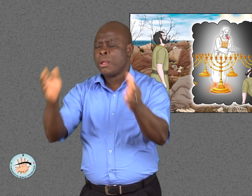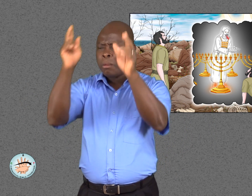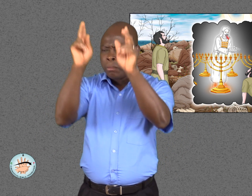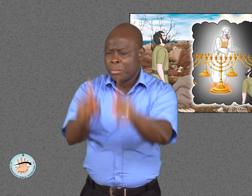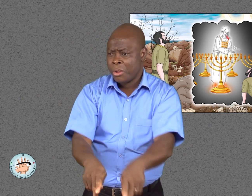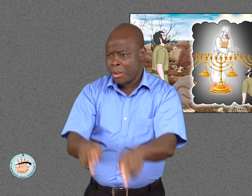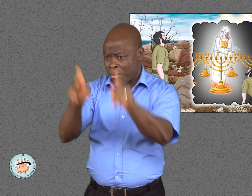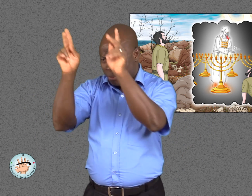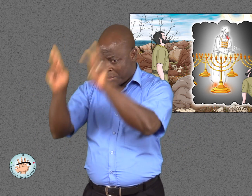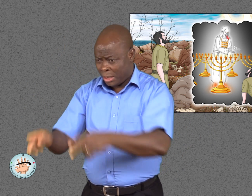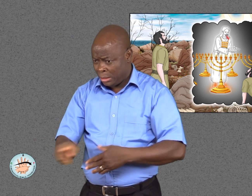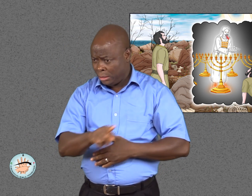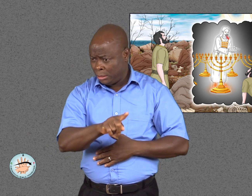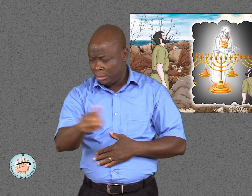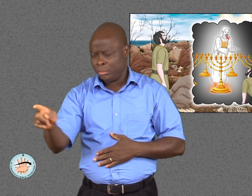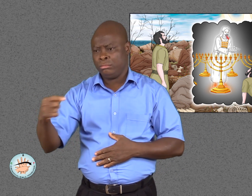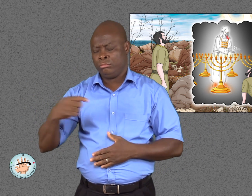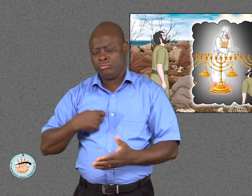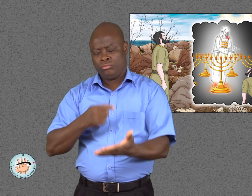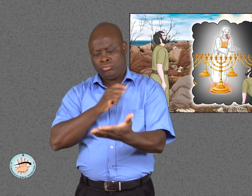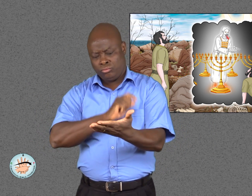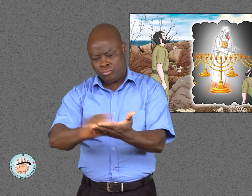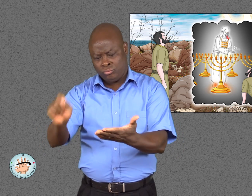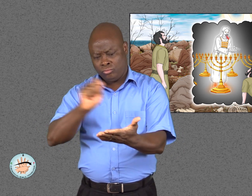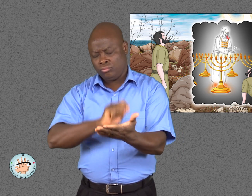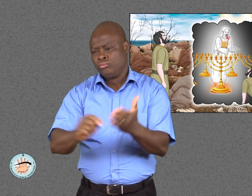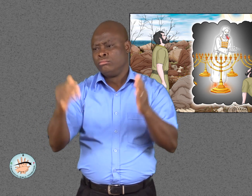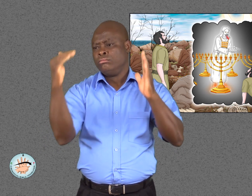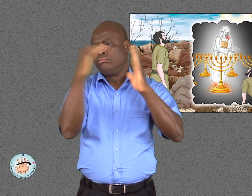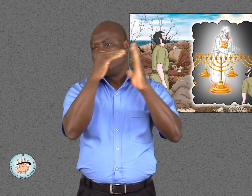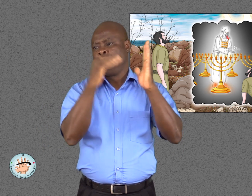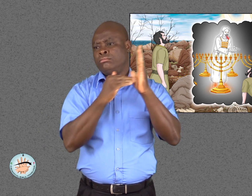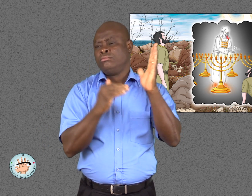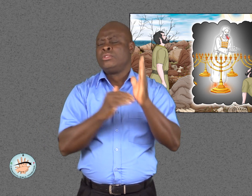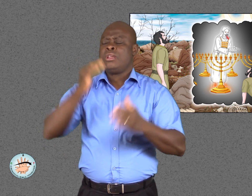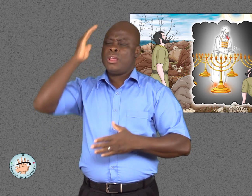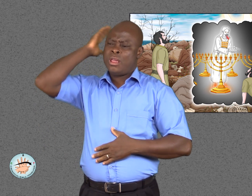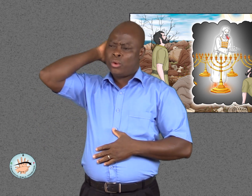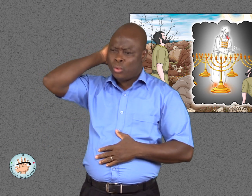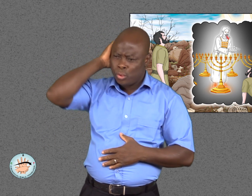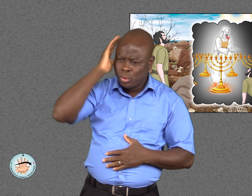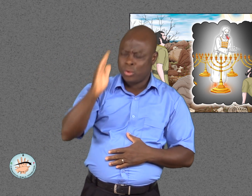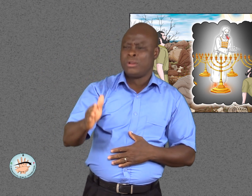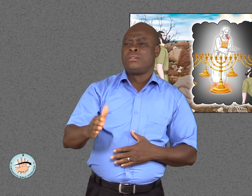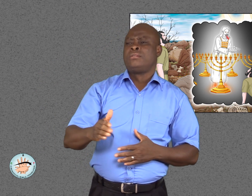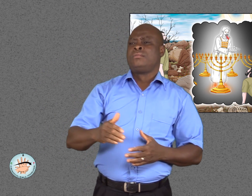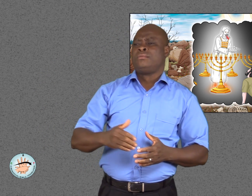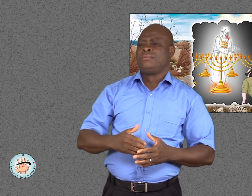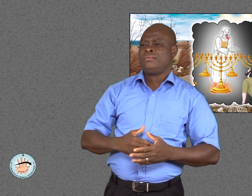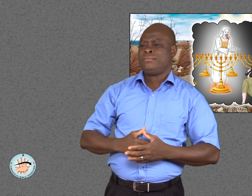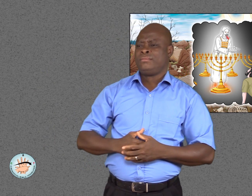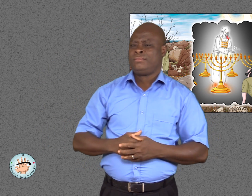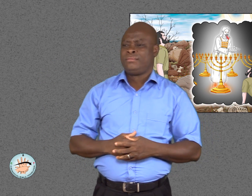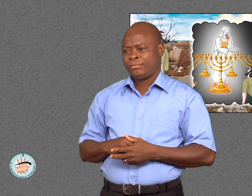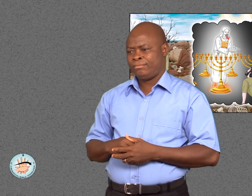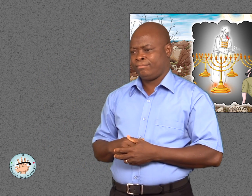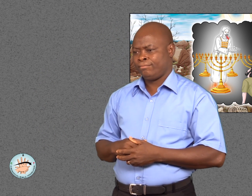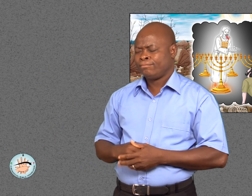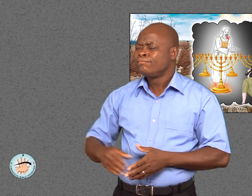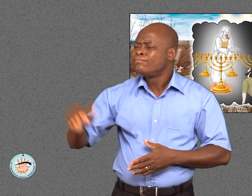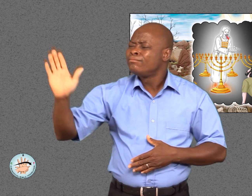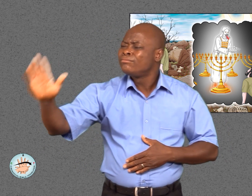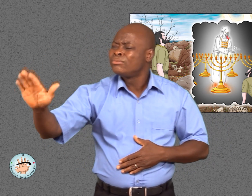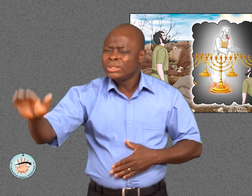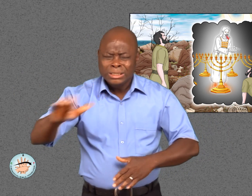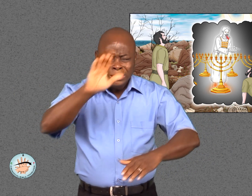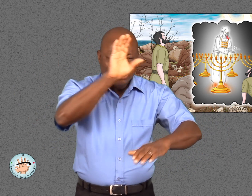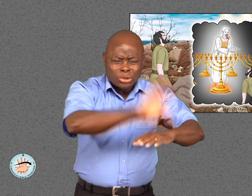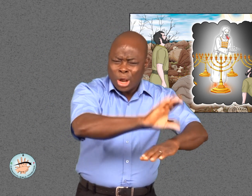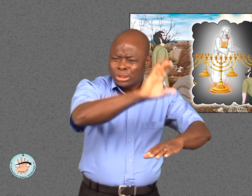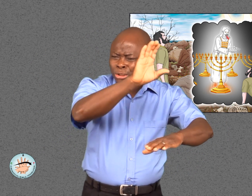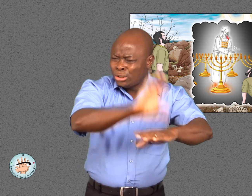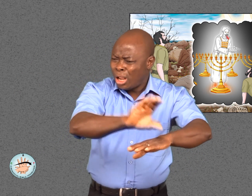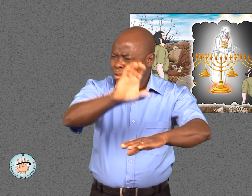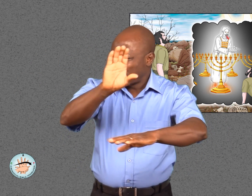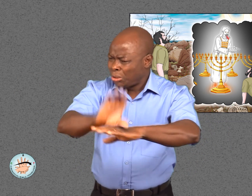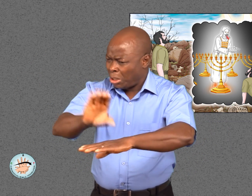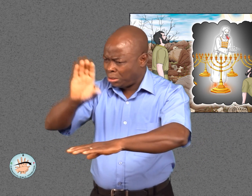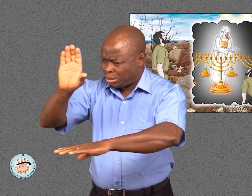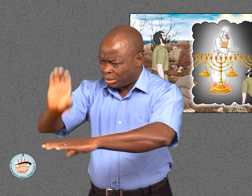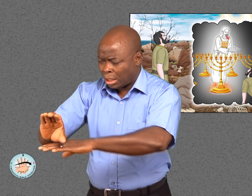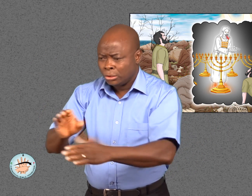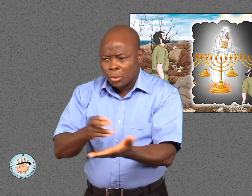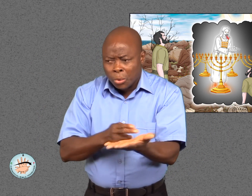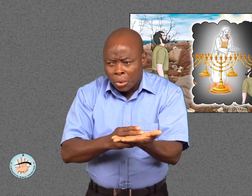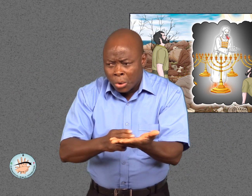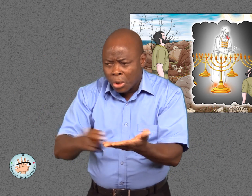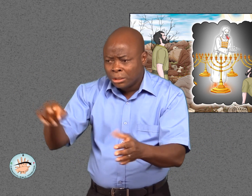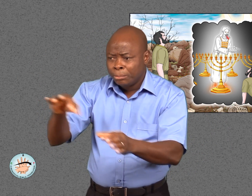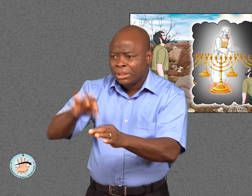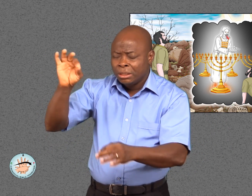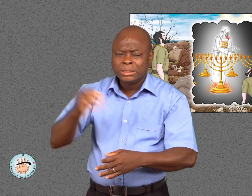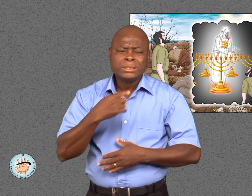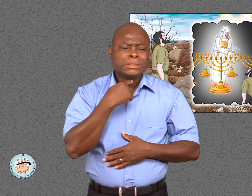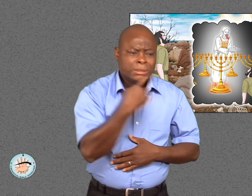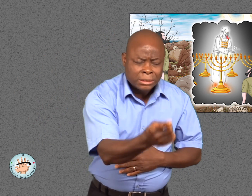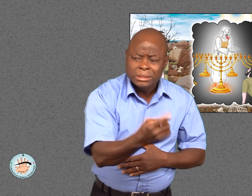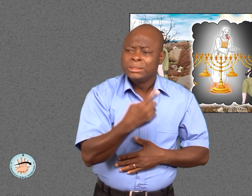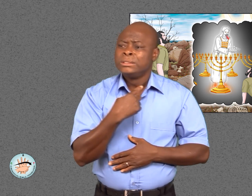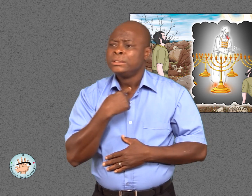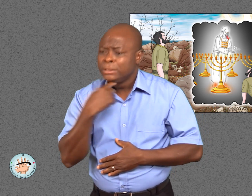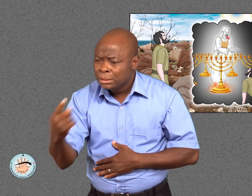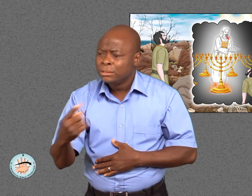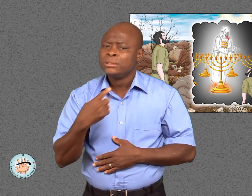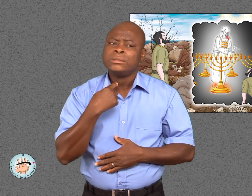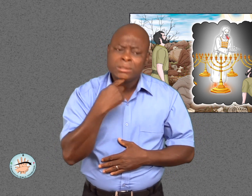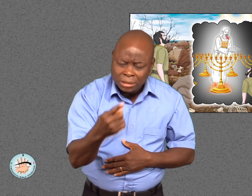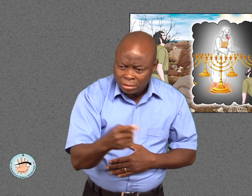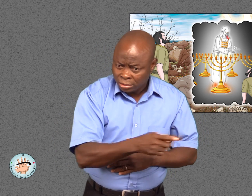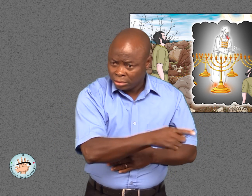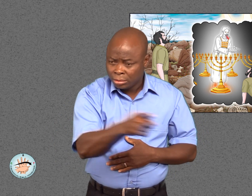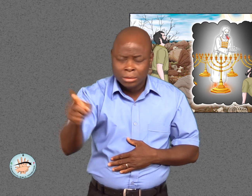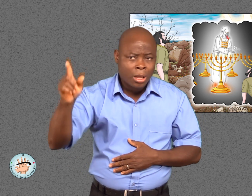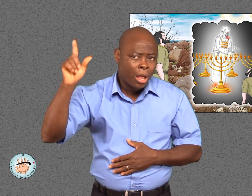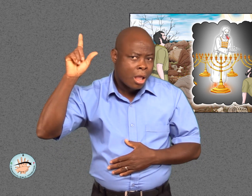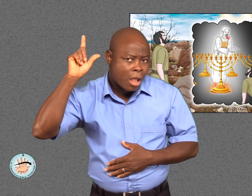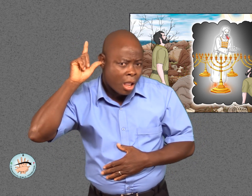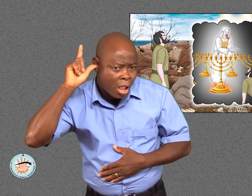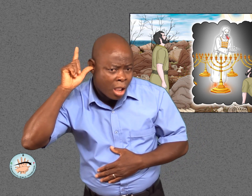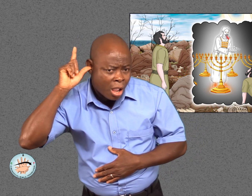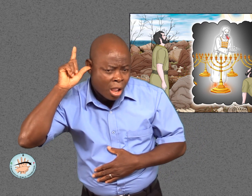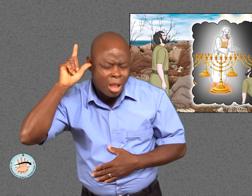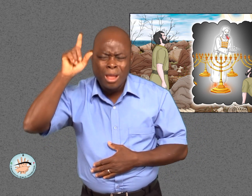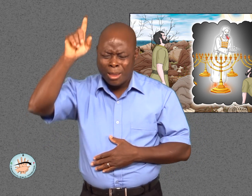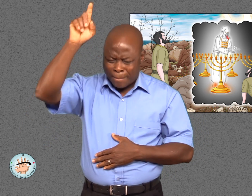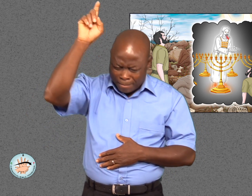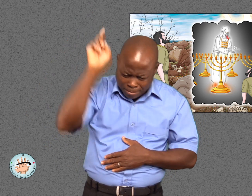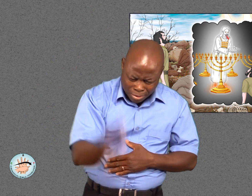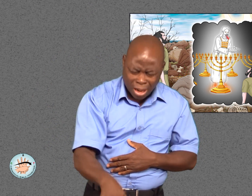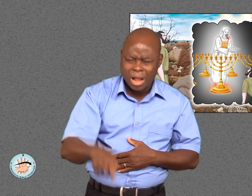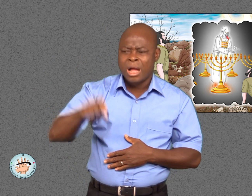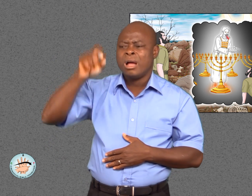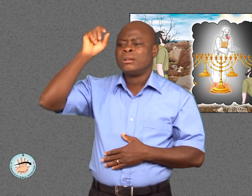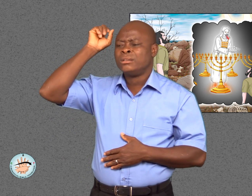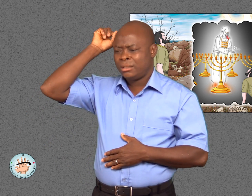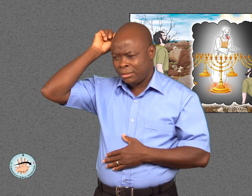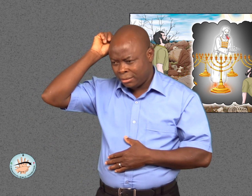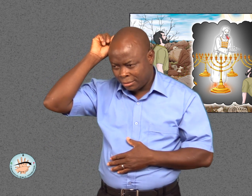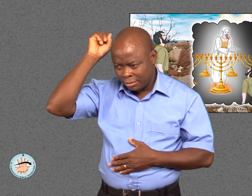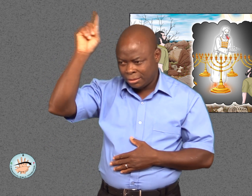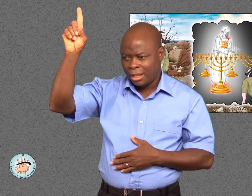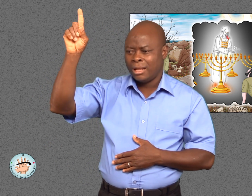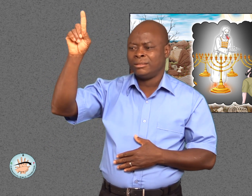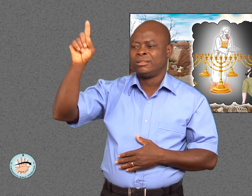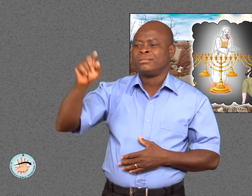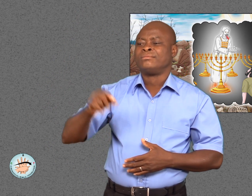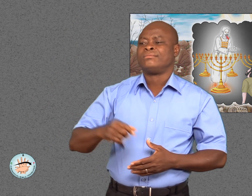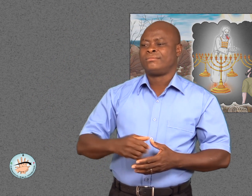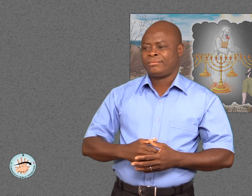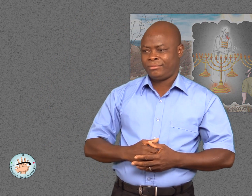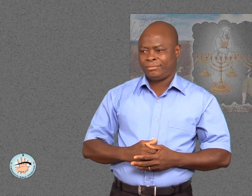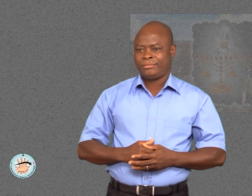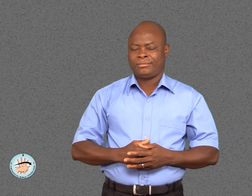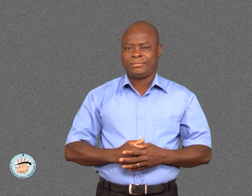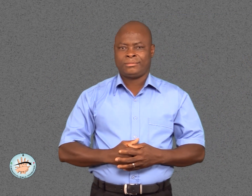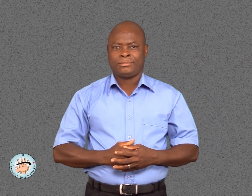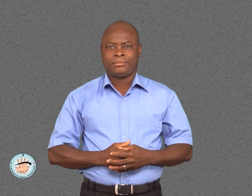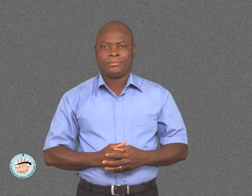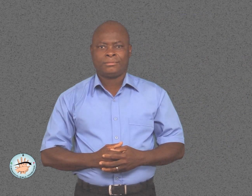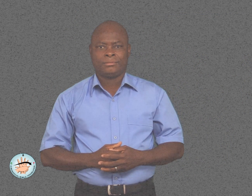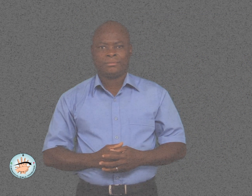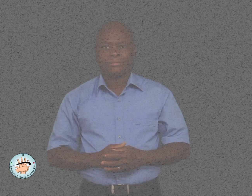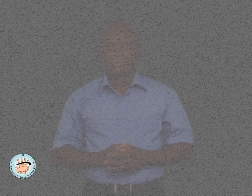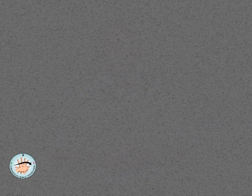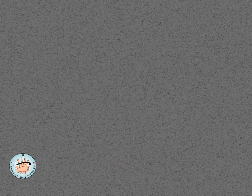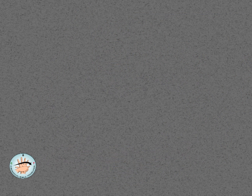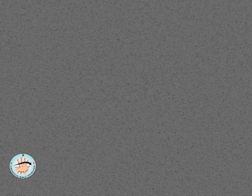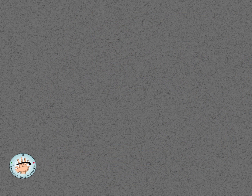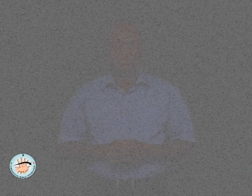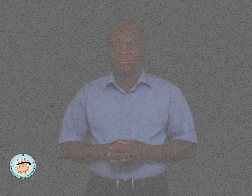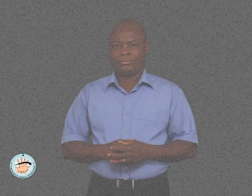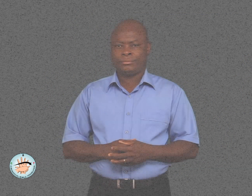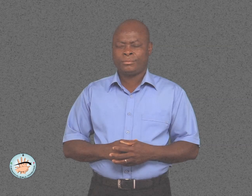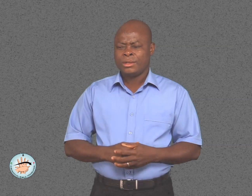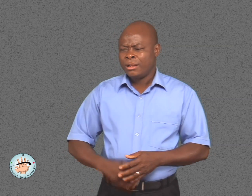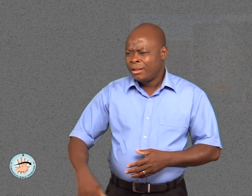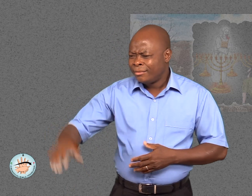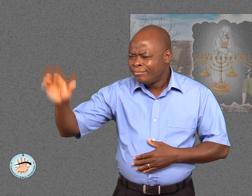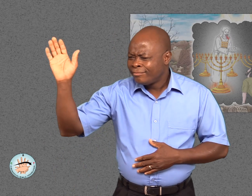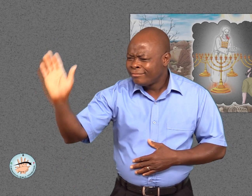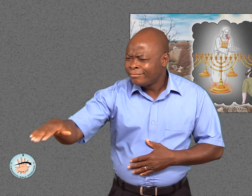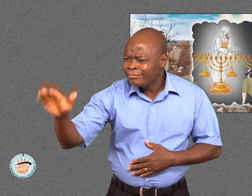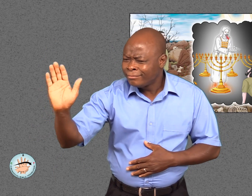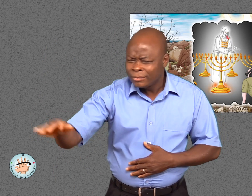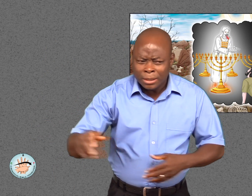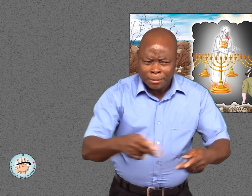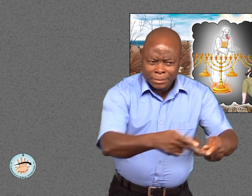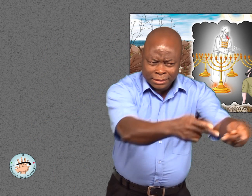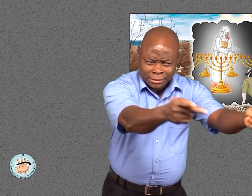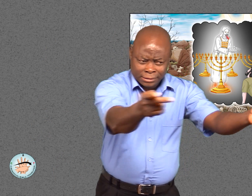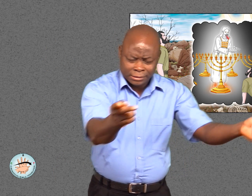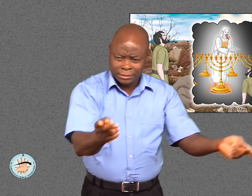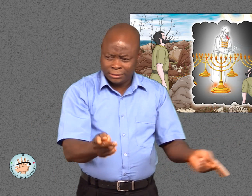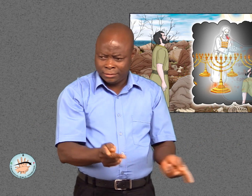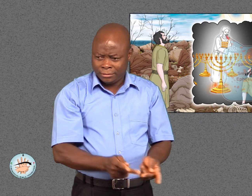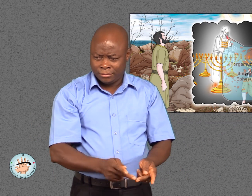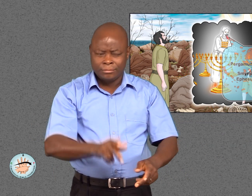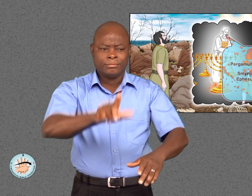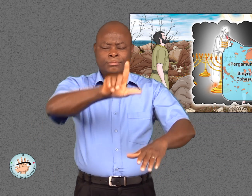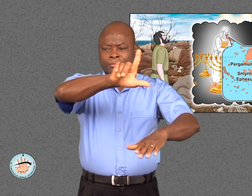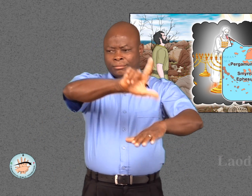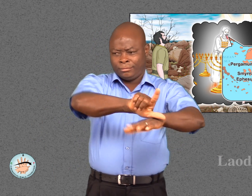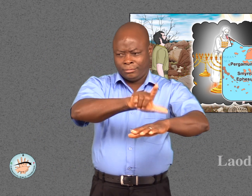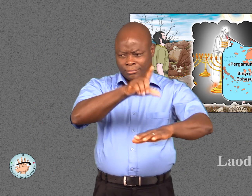He who has an ear, let him hear what the Spirit says to the churches.